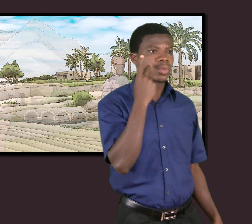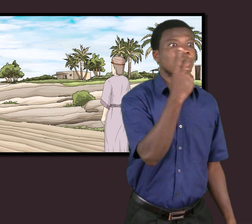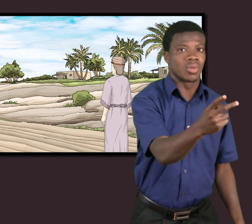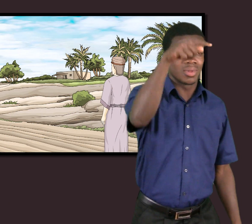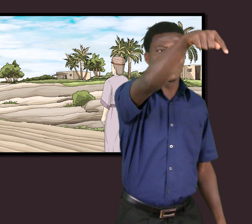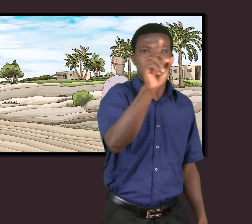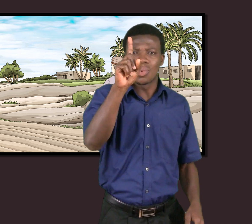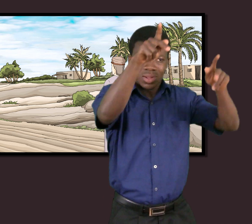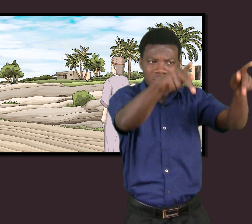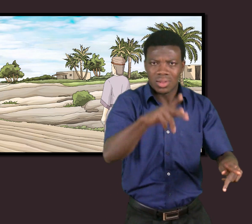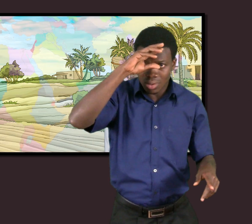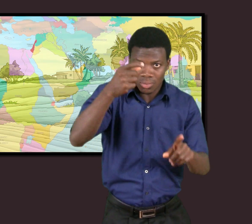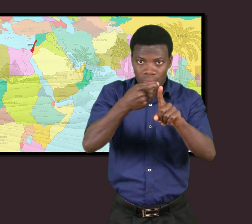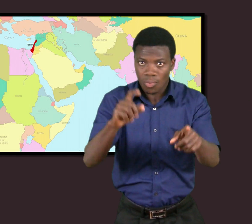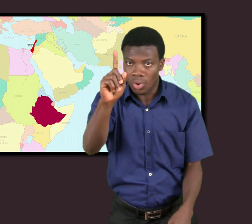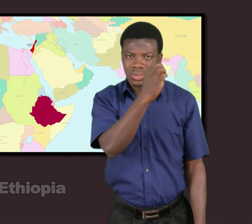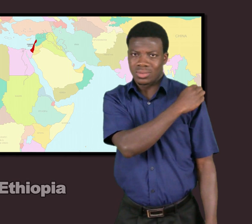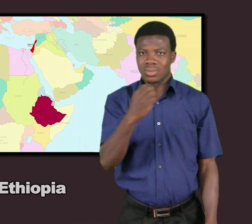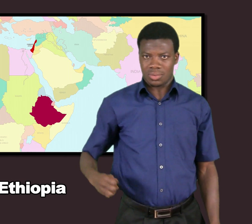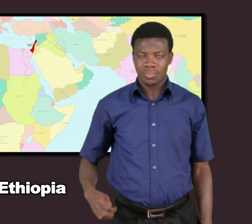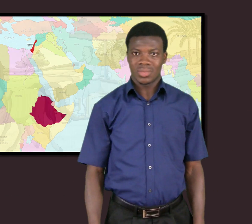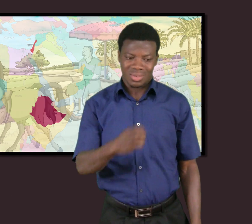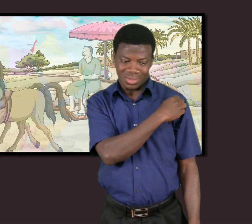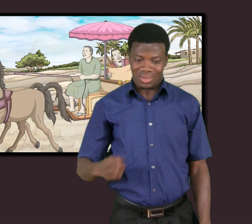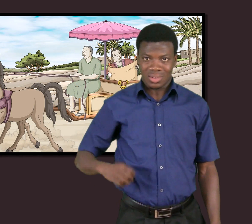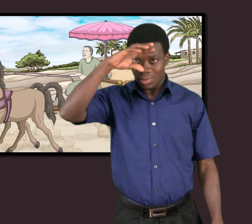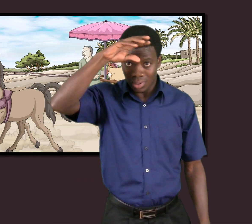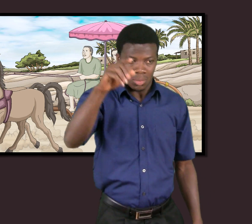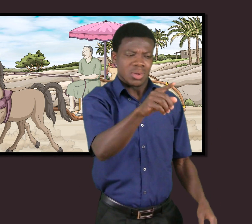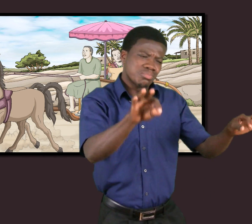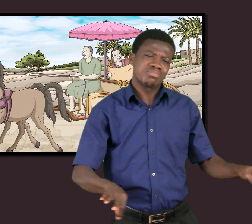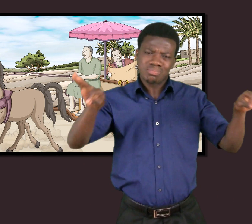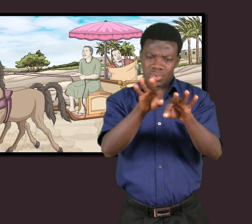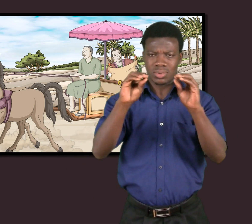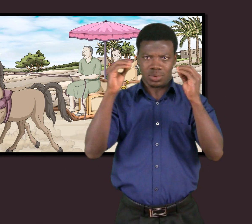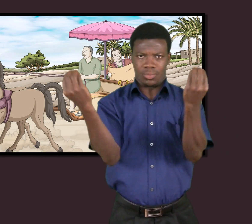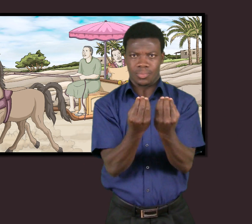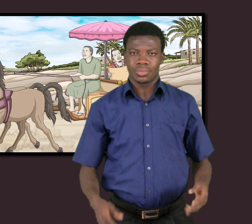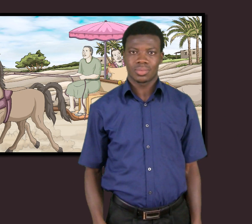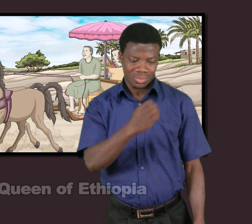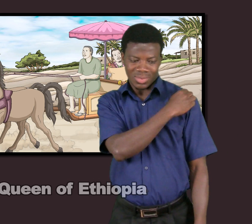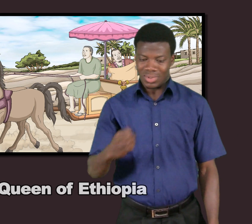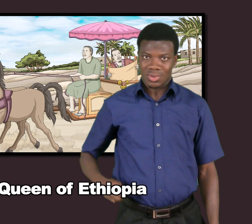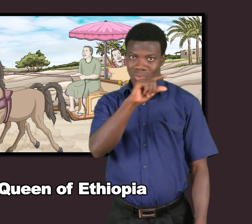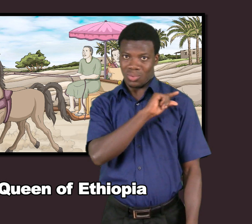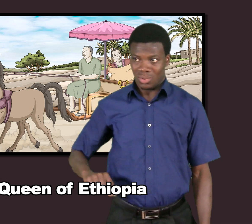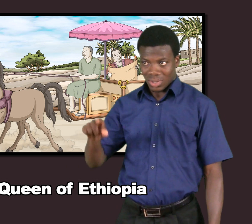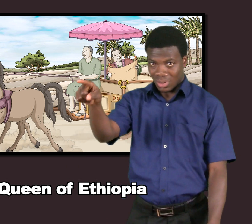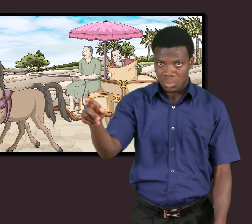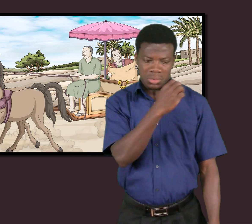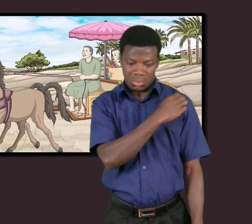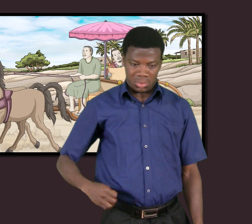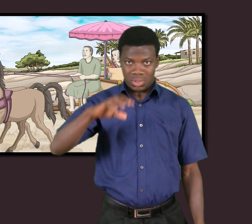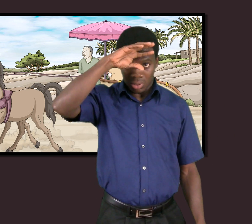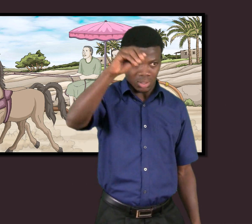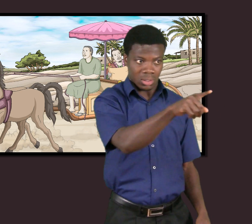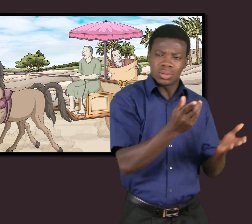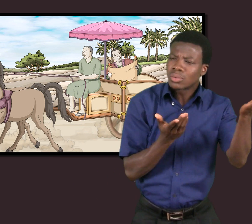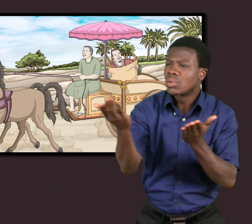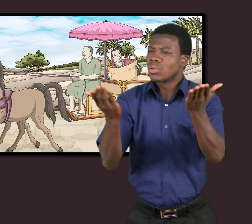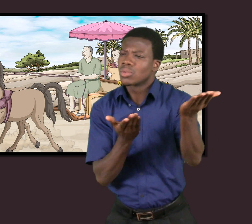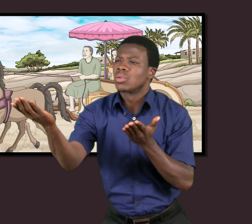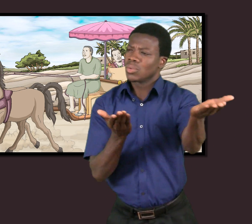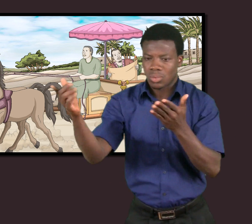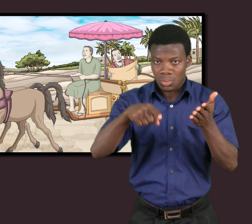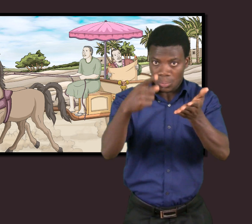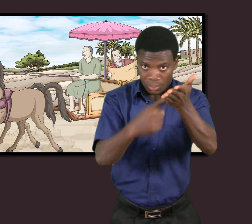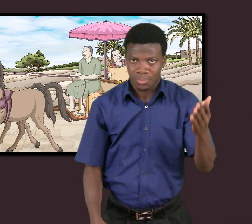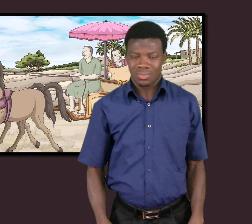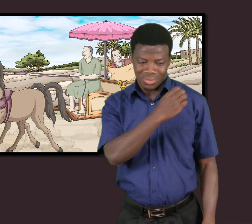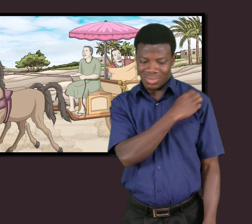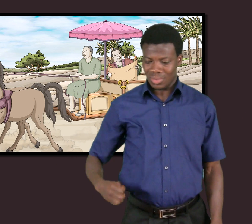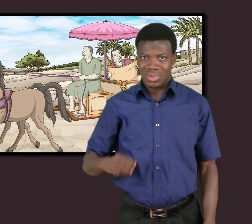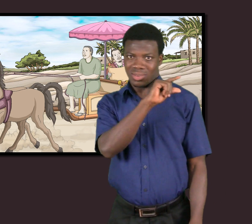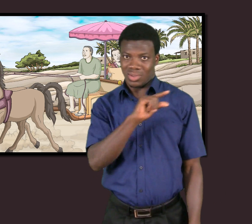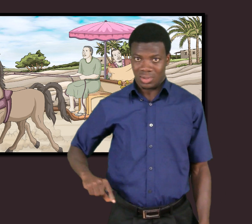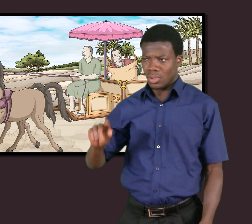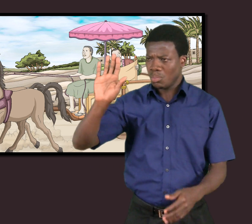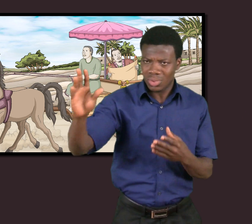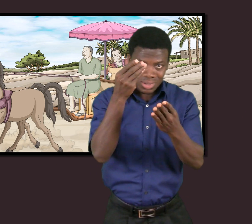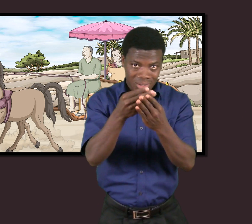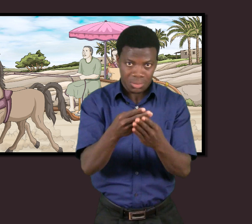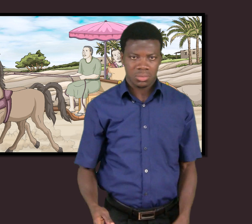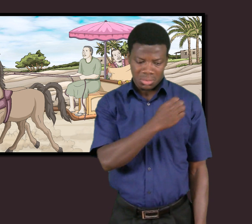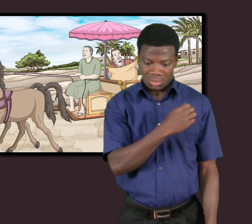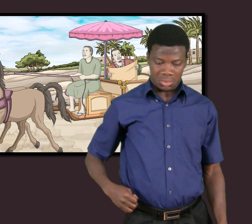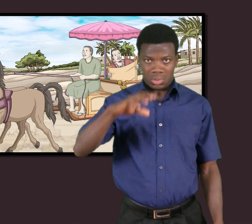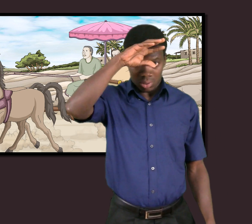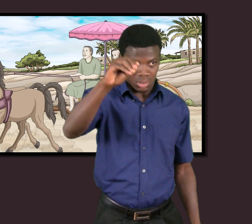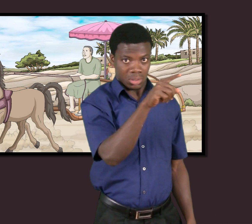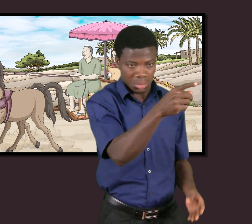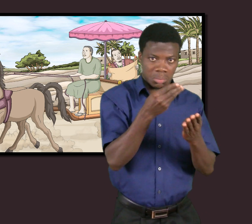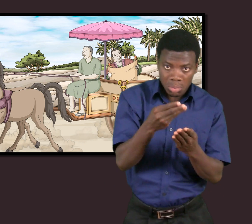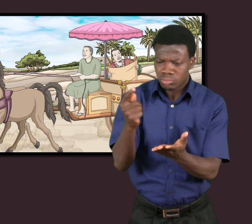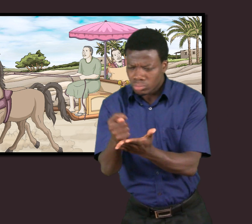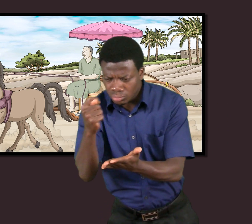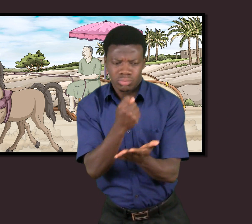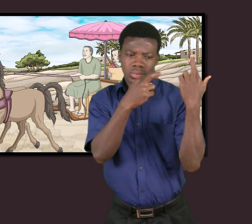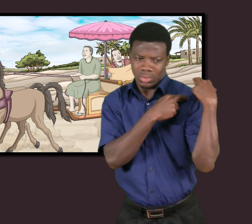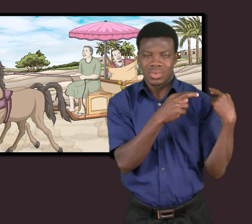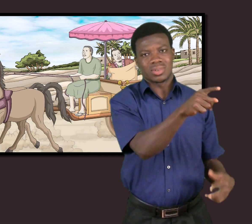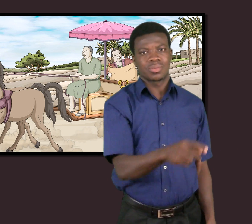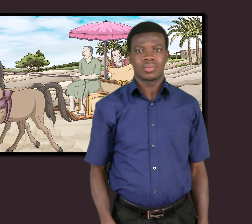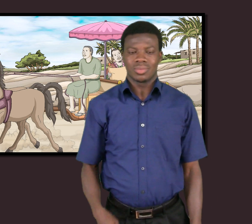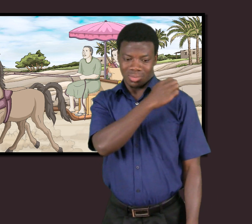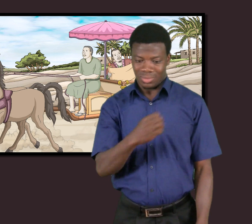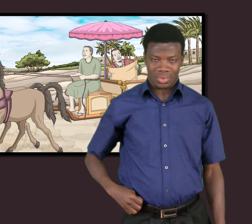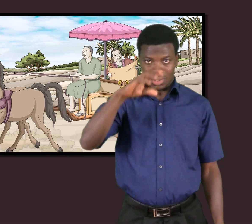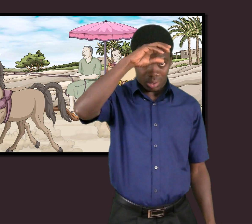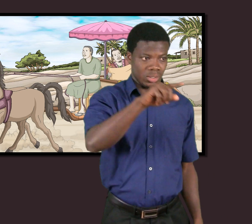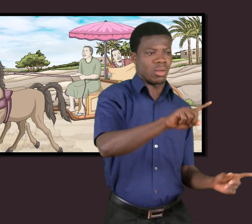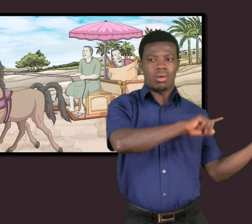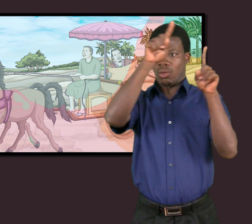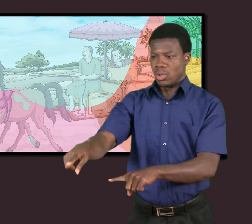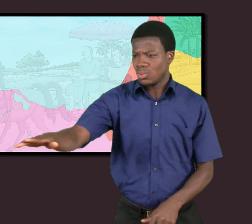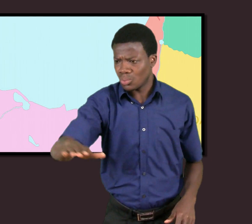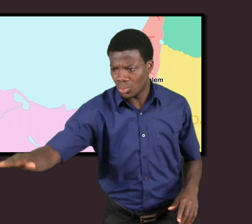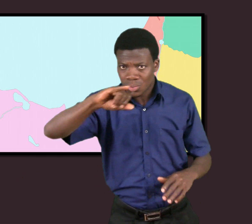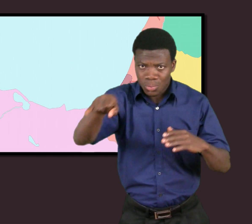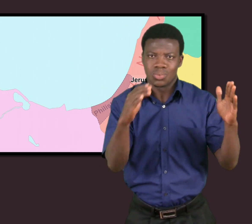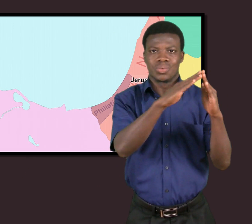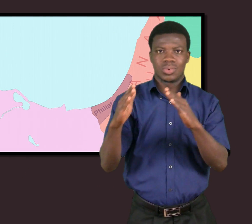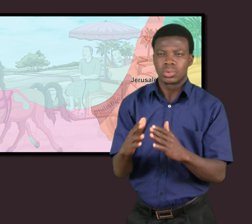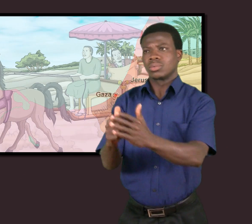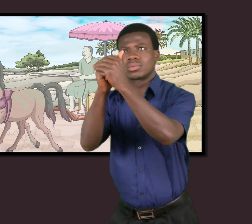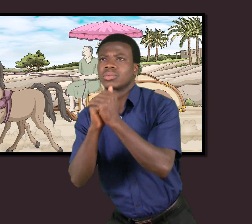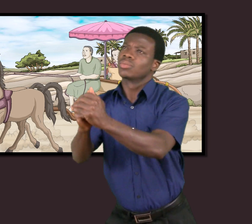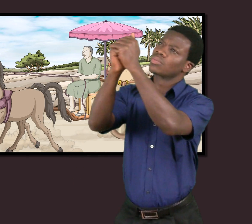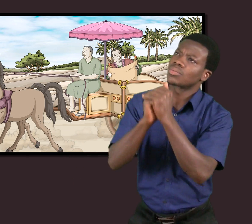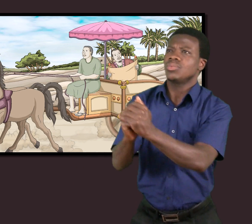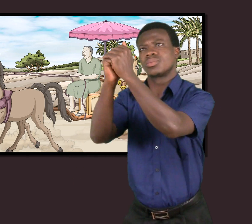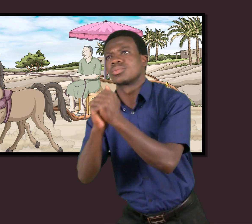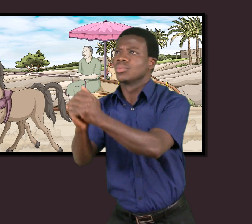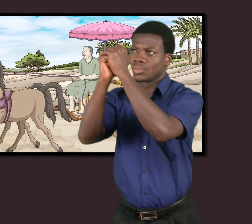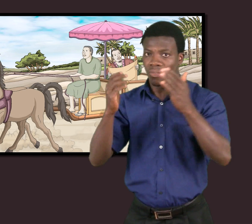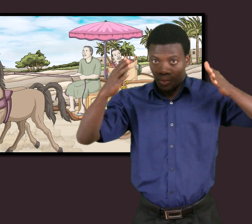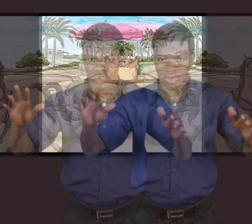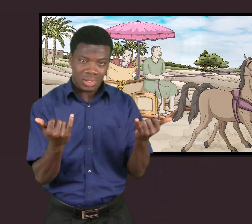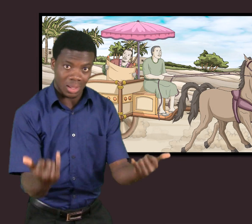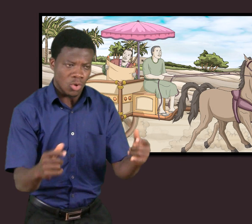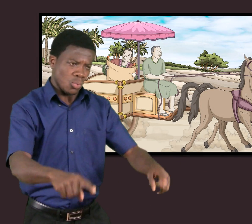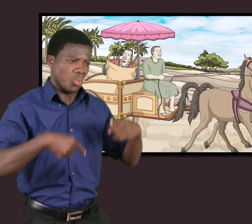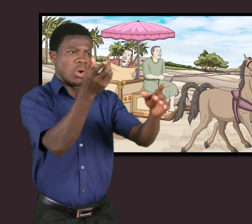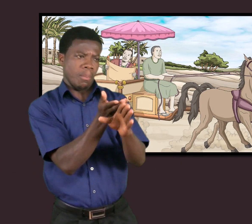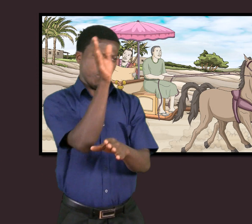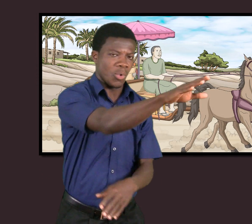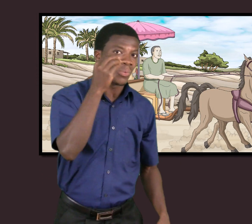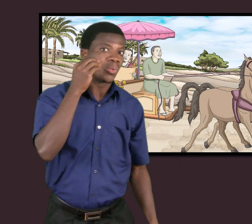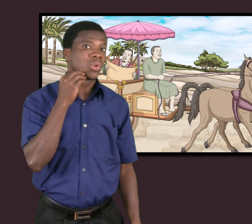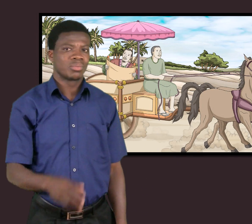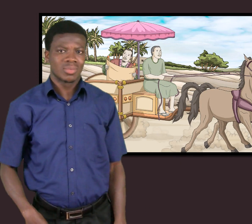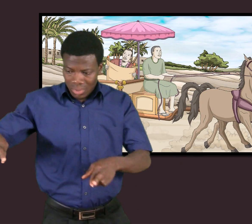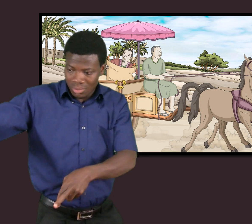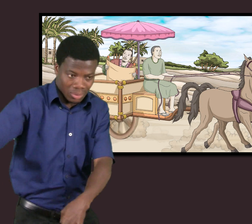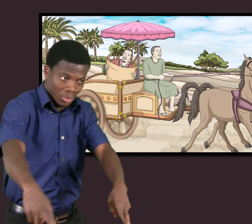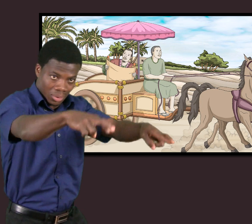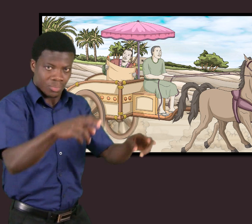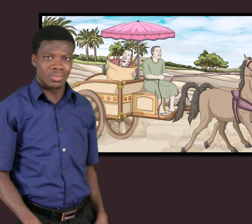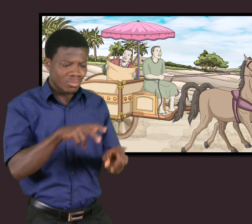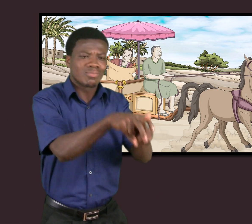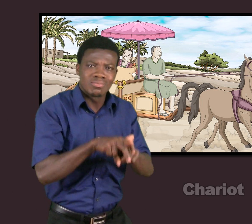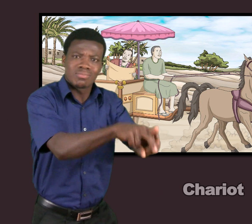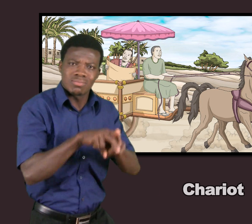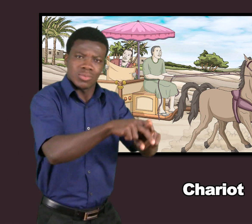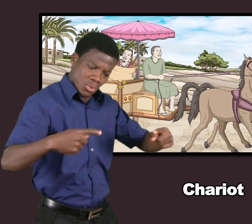So he started out, and on his way he met an Ethiopian eunuch, a court official in charge of the entire treasury of Candace, queen of the Ethiopians.